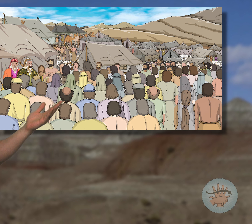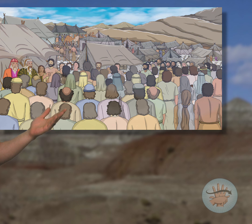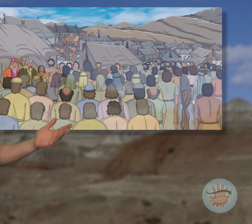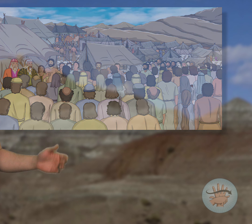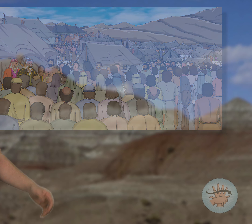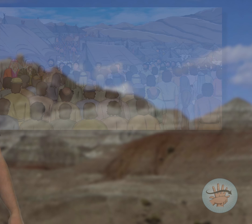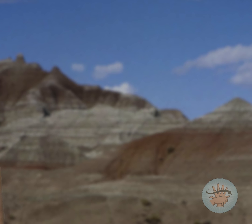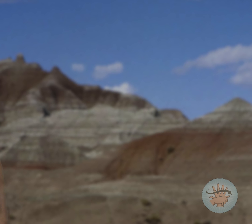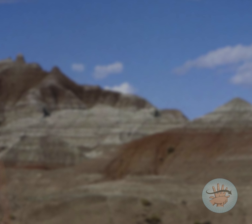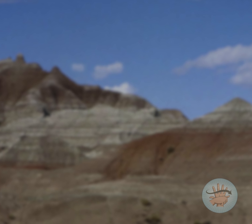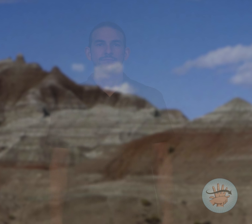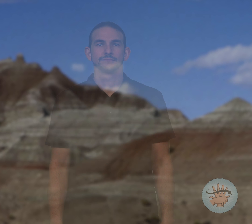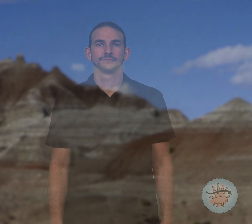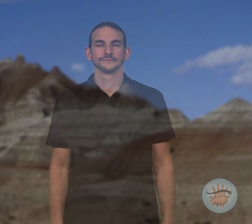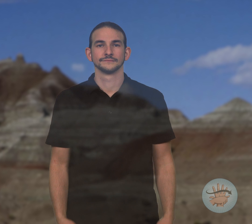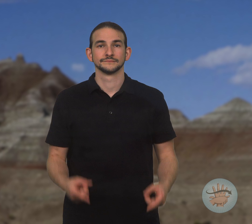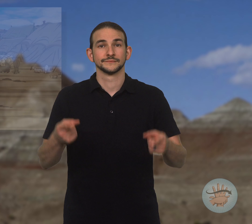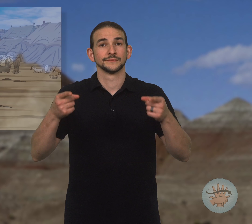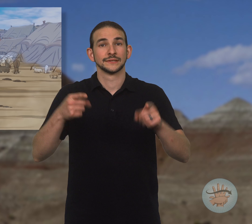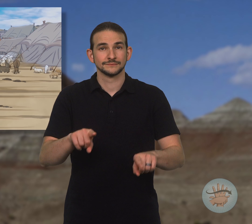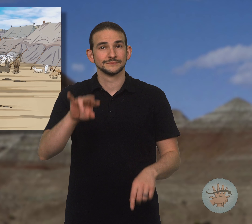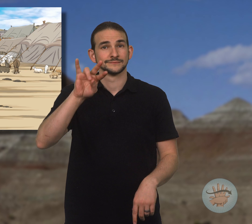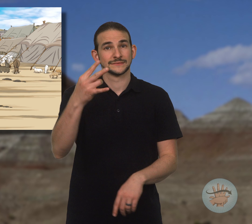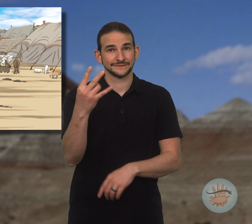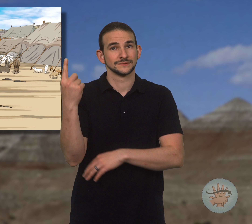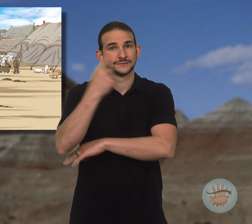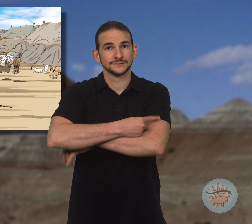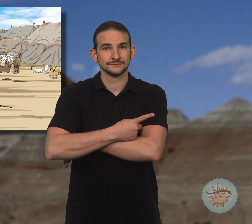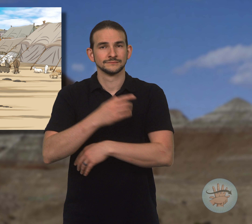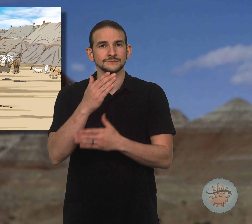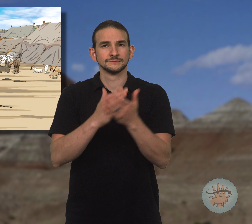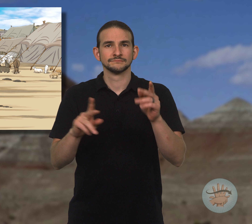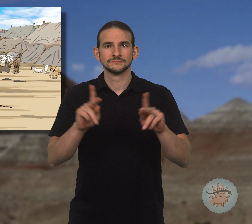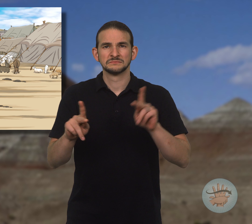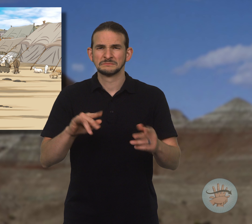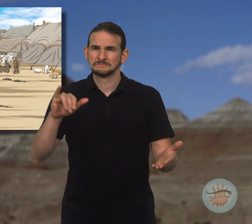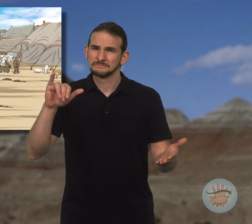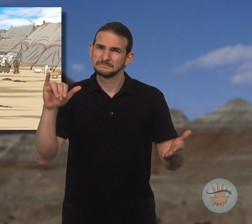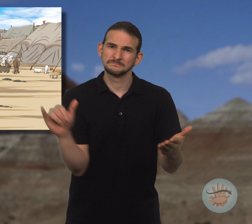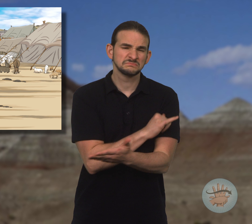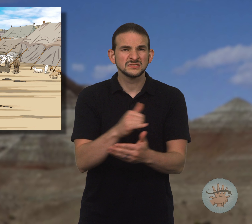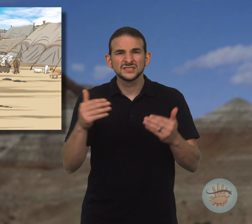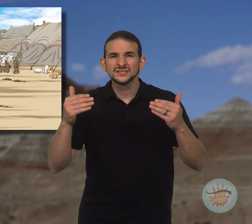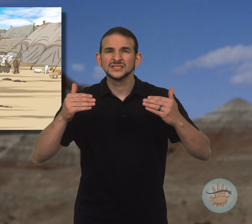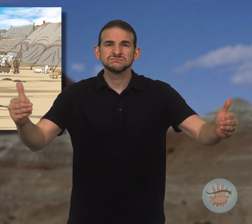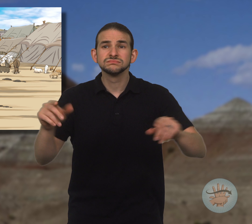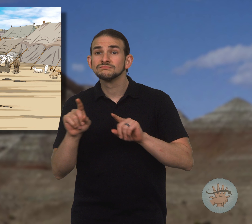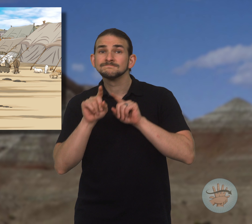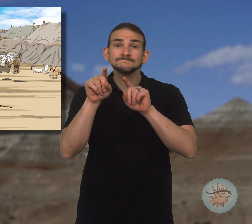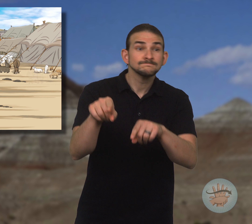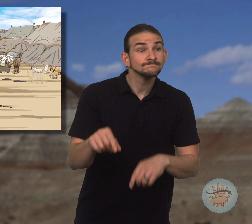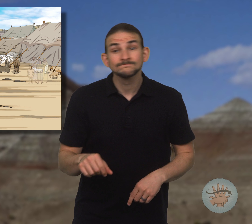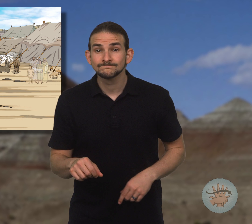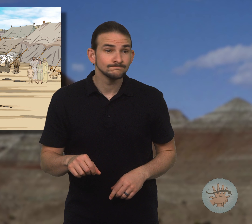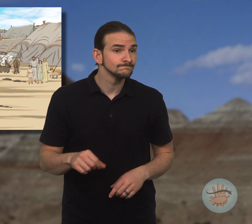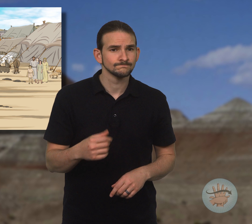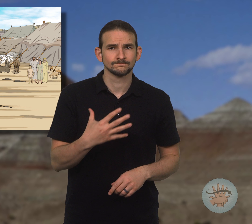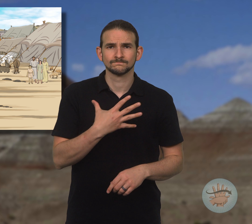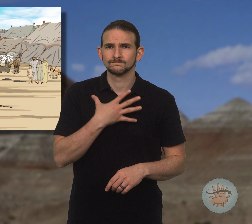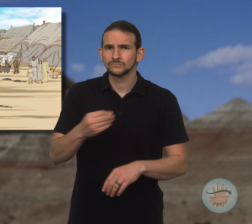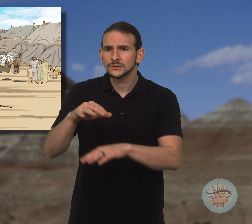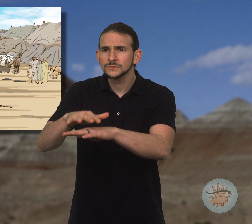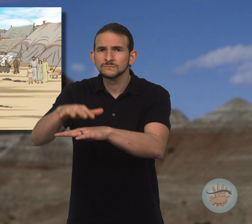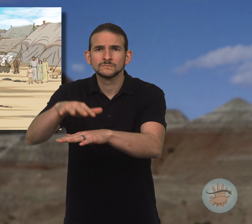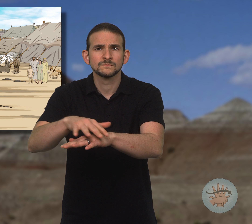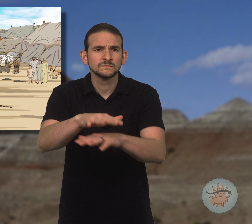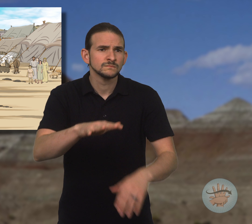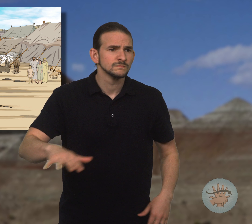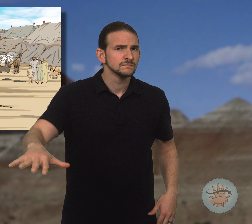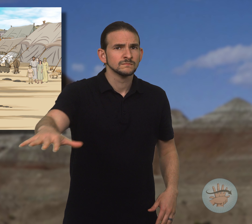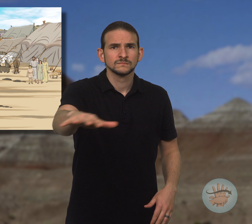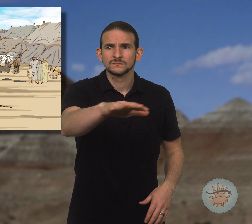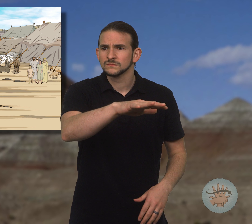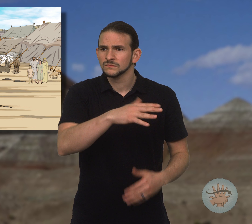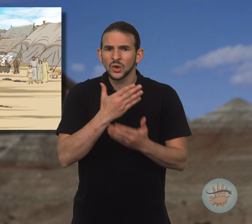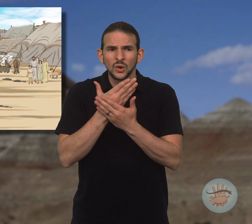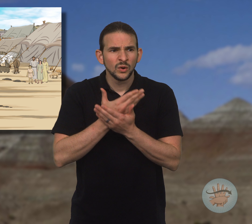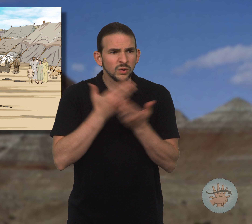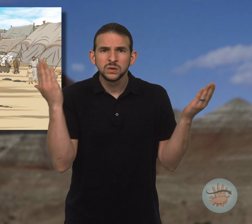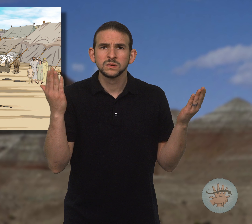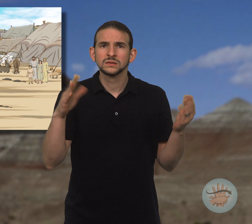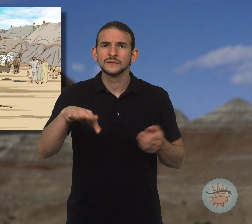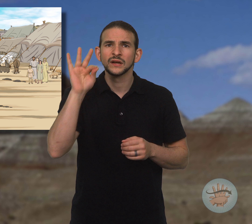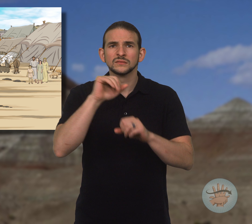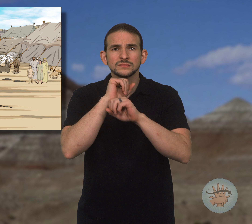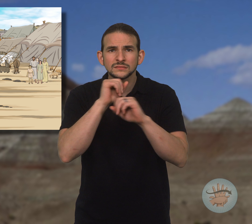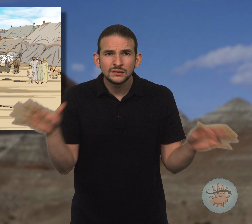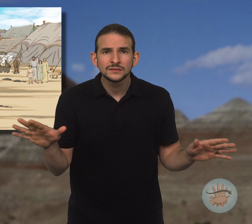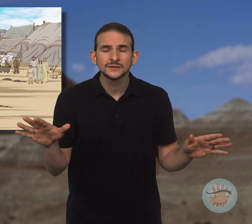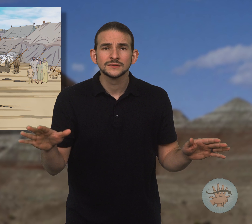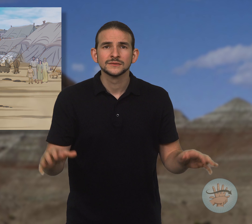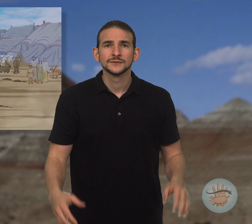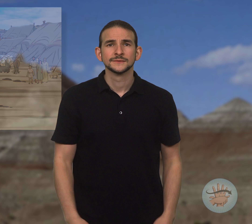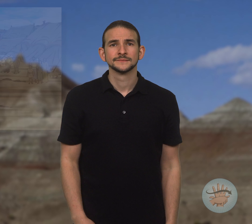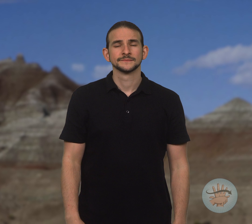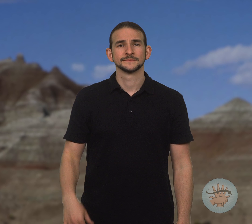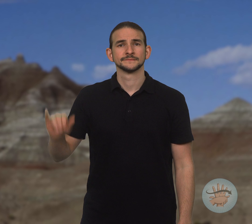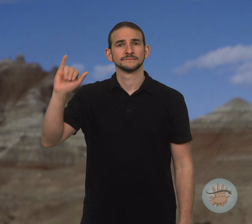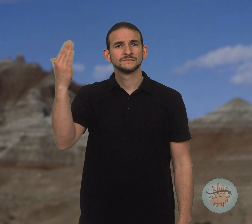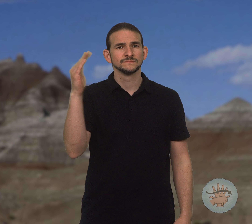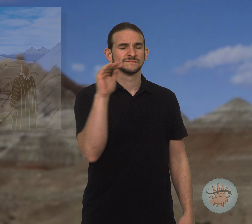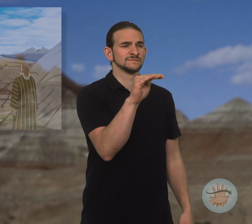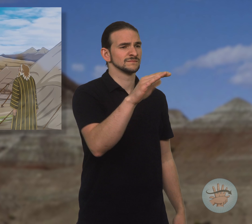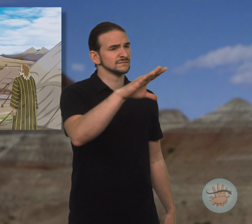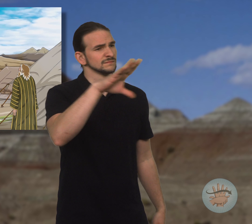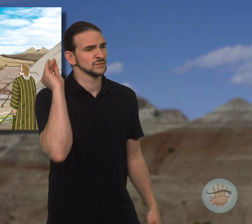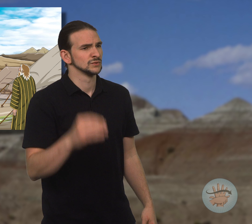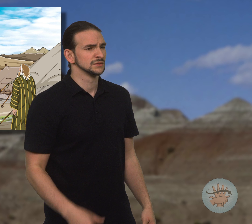Yet on the seventh day some of the people went out to gather, but they did not find anything.